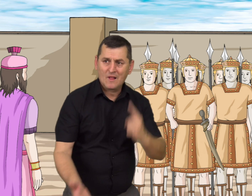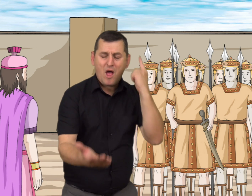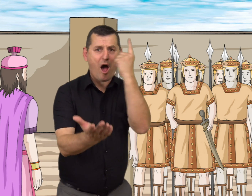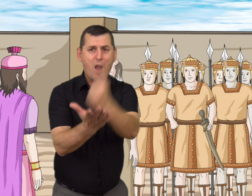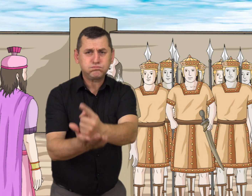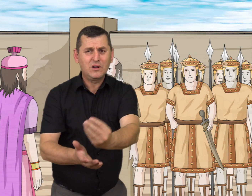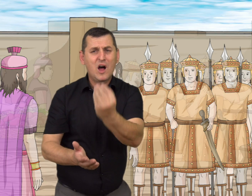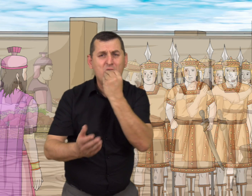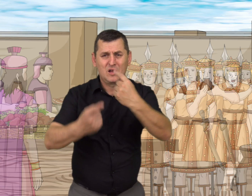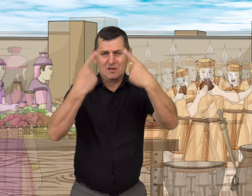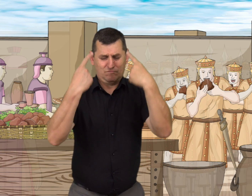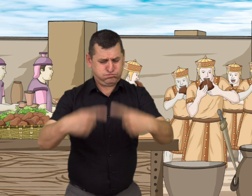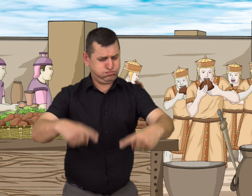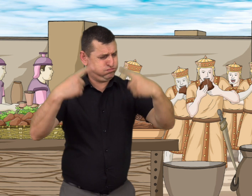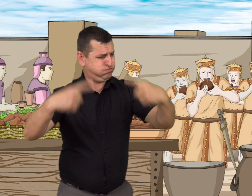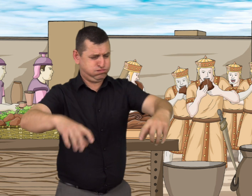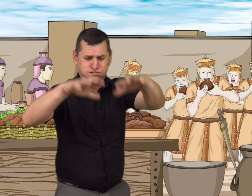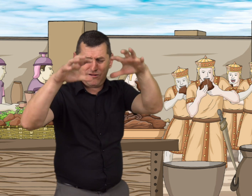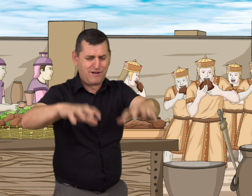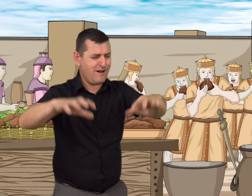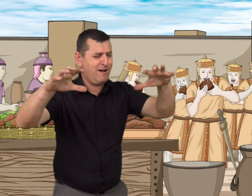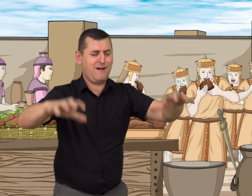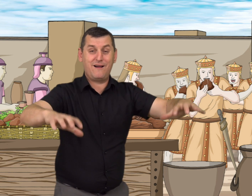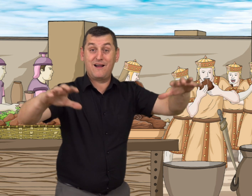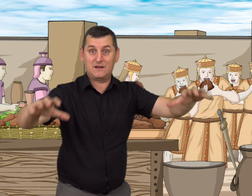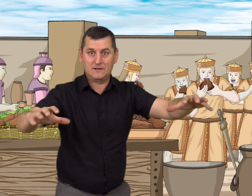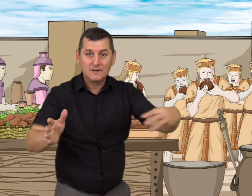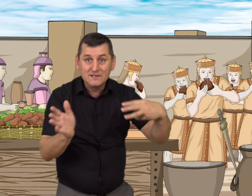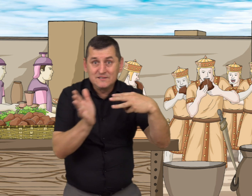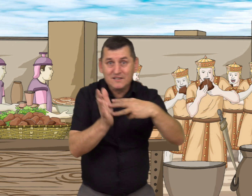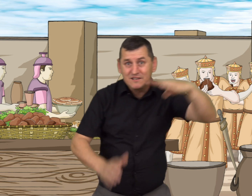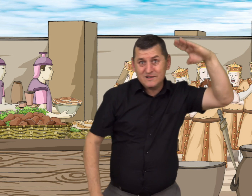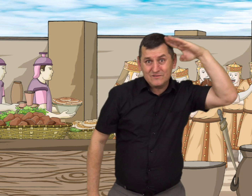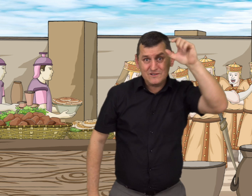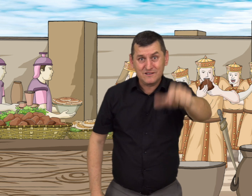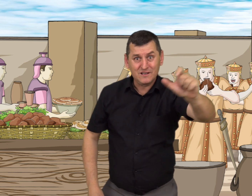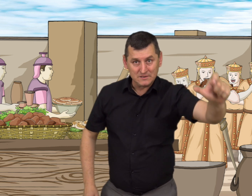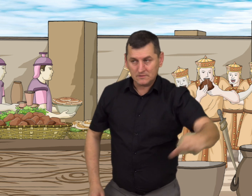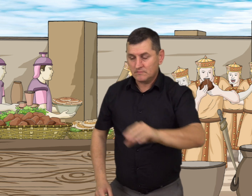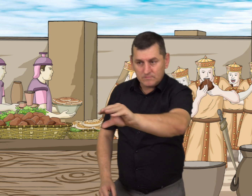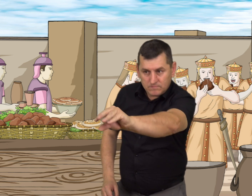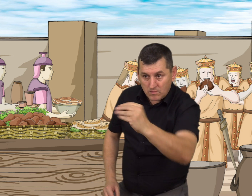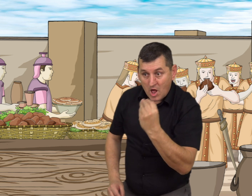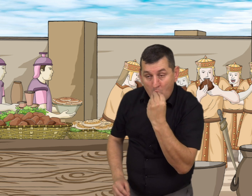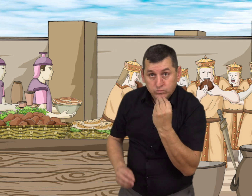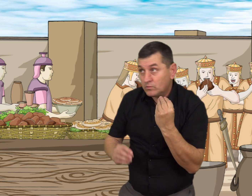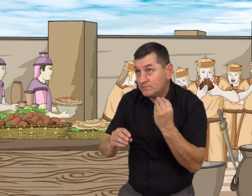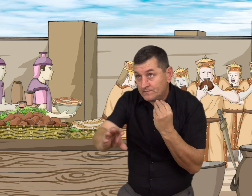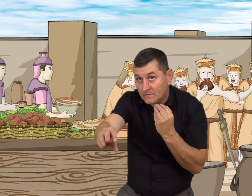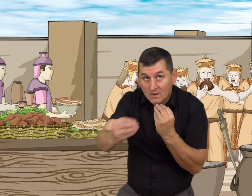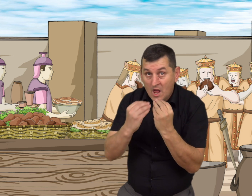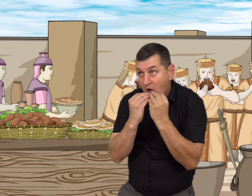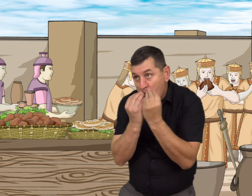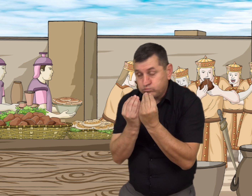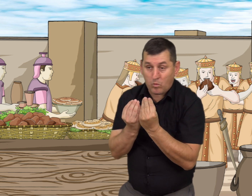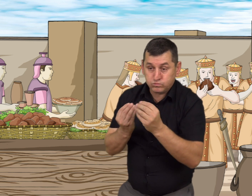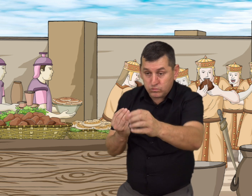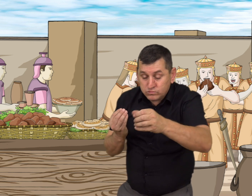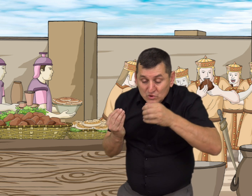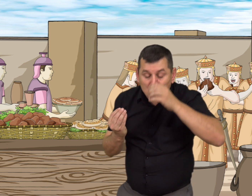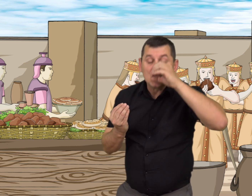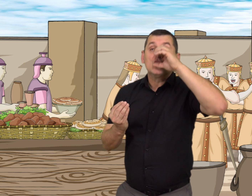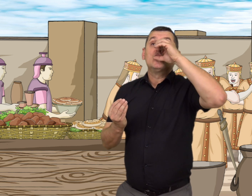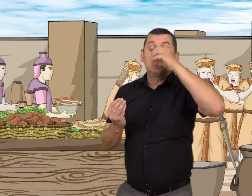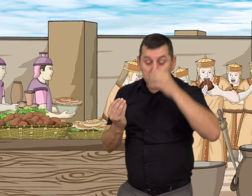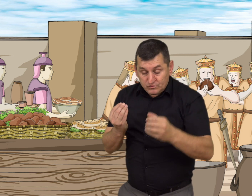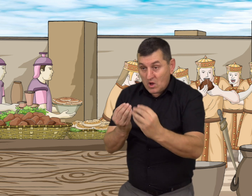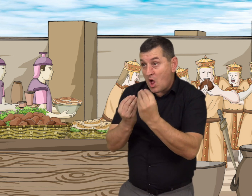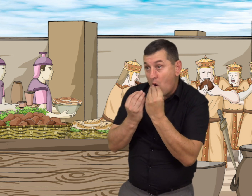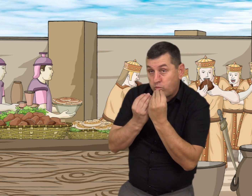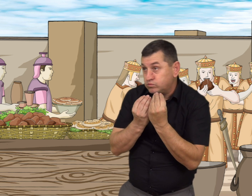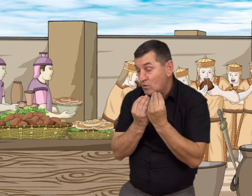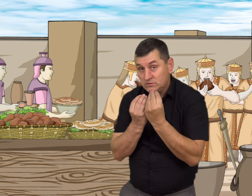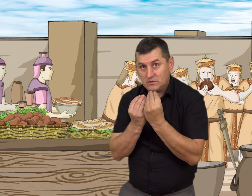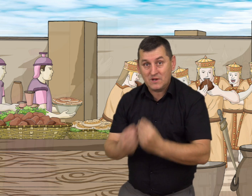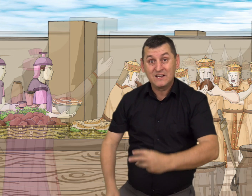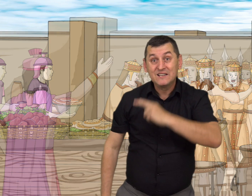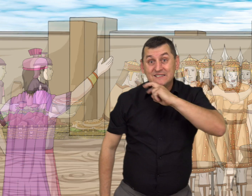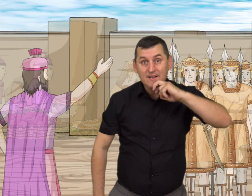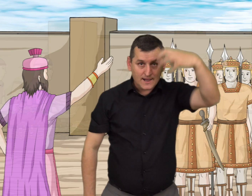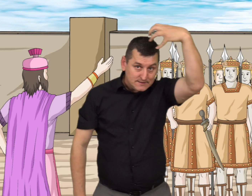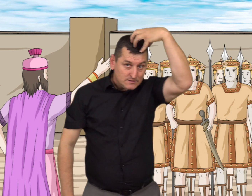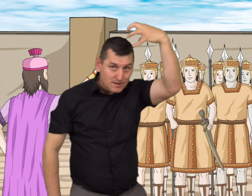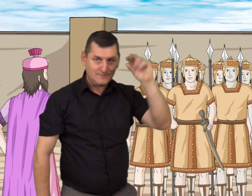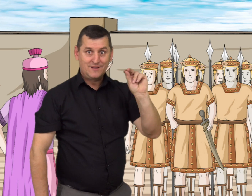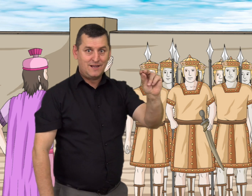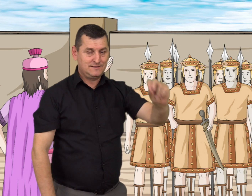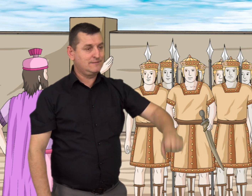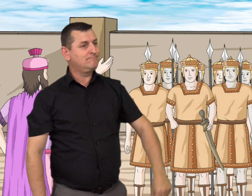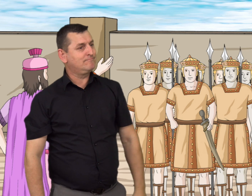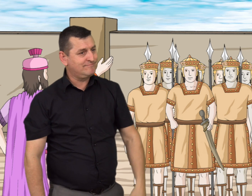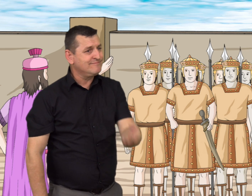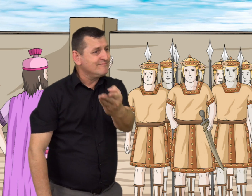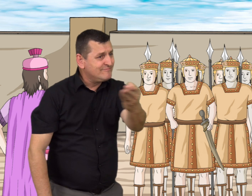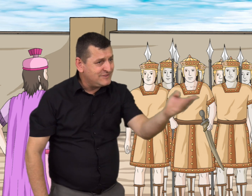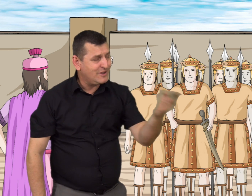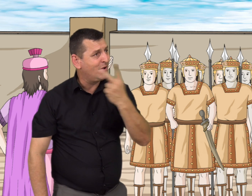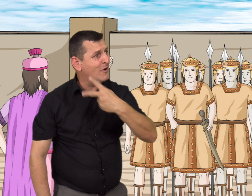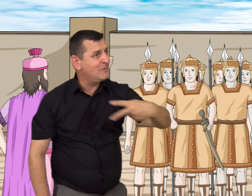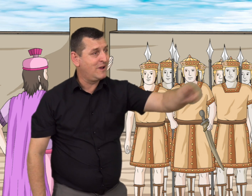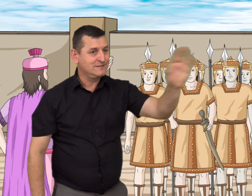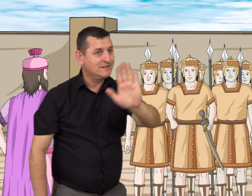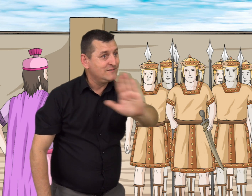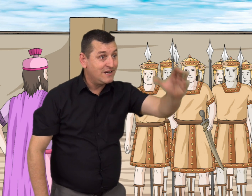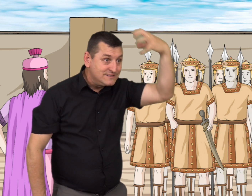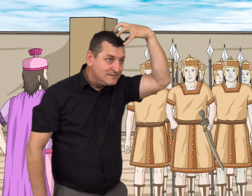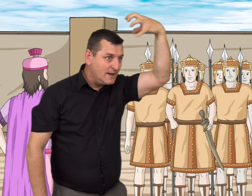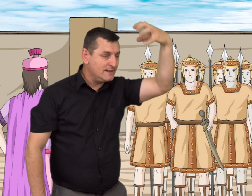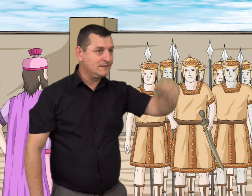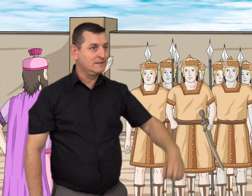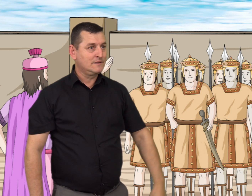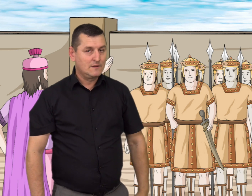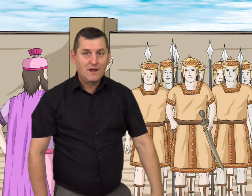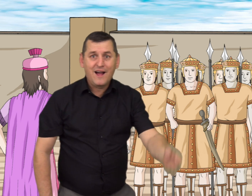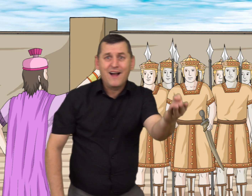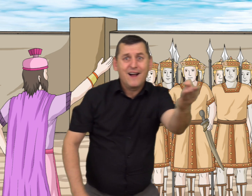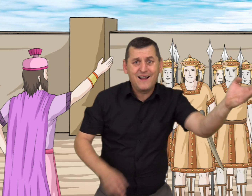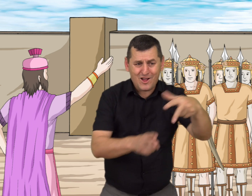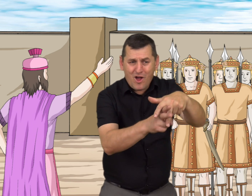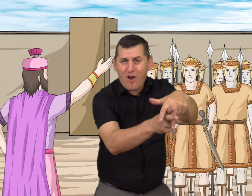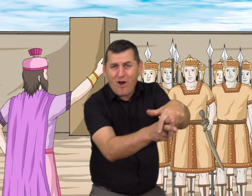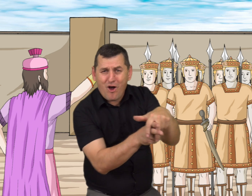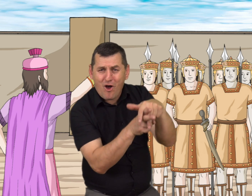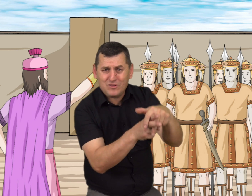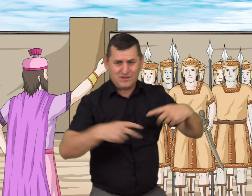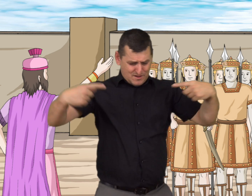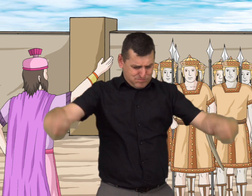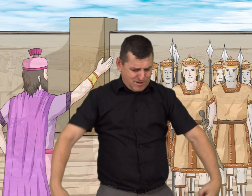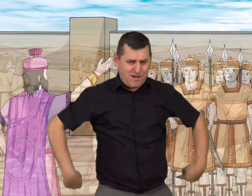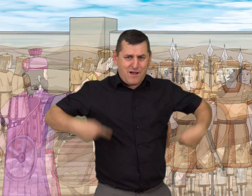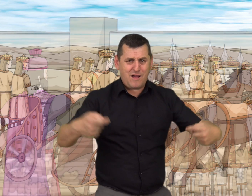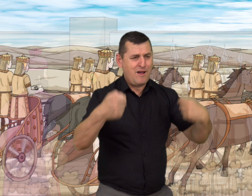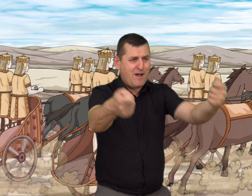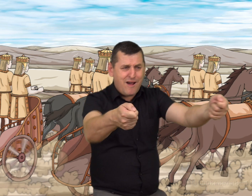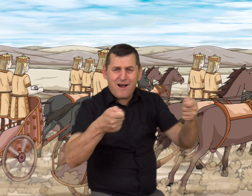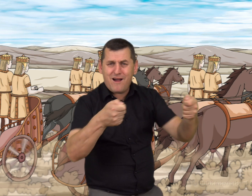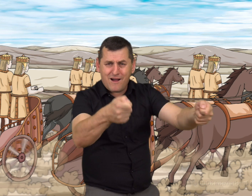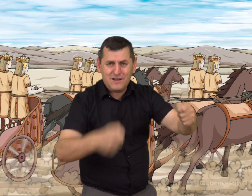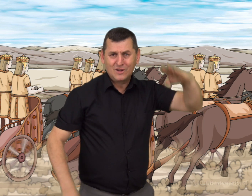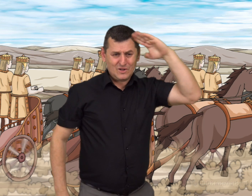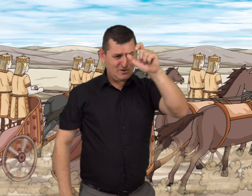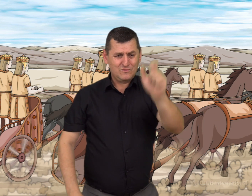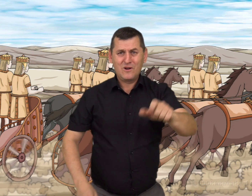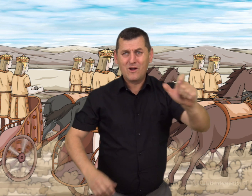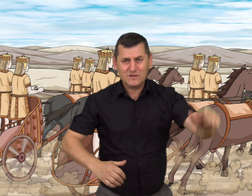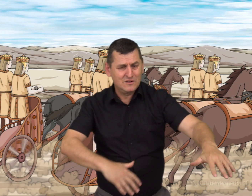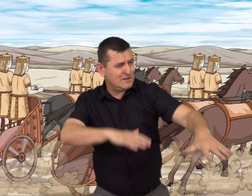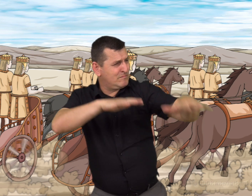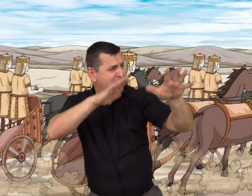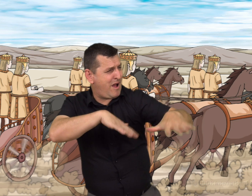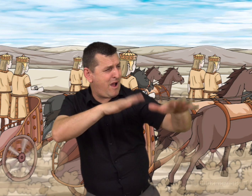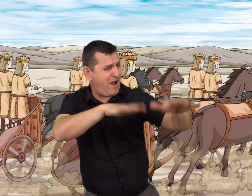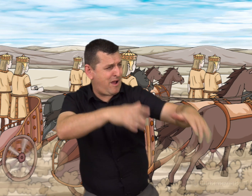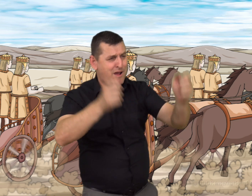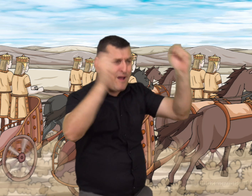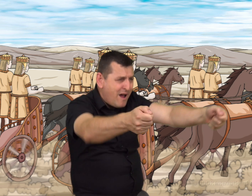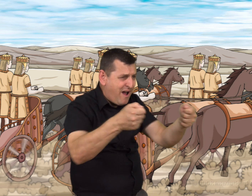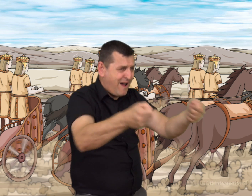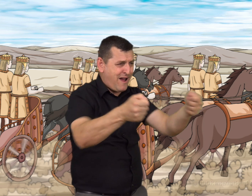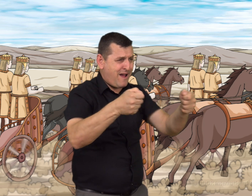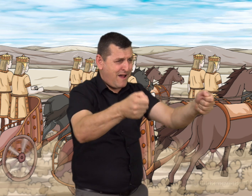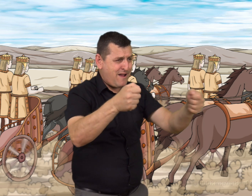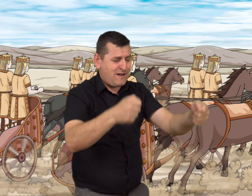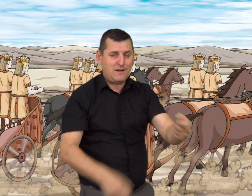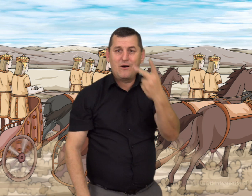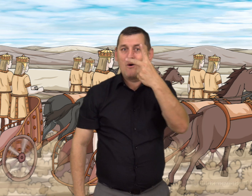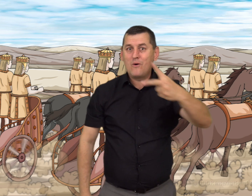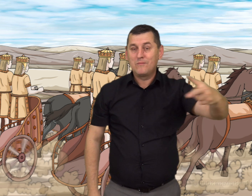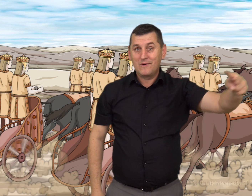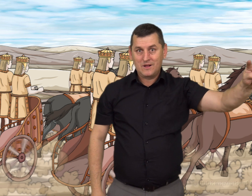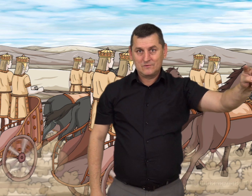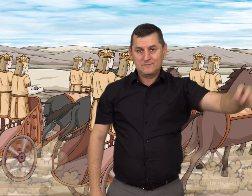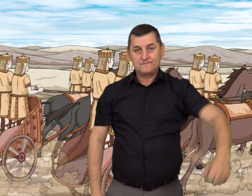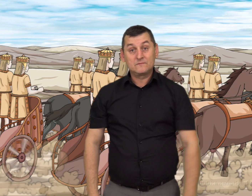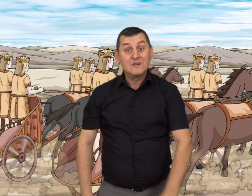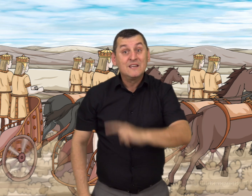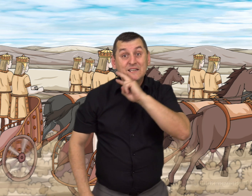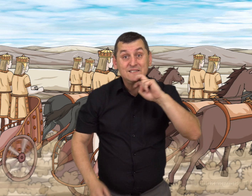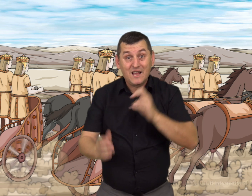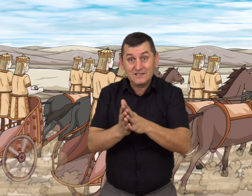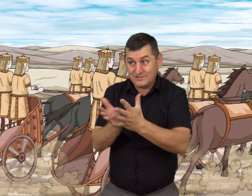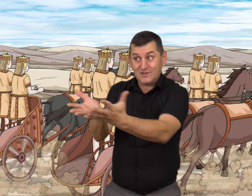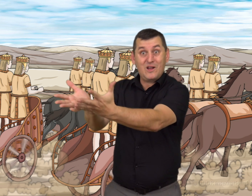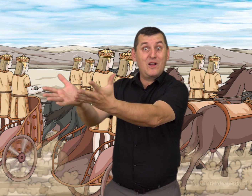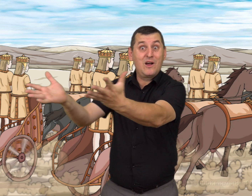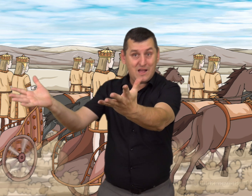So the king prepared a great feast for them, and after they had finished eating and drinking, he sent them away, and they returned to their master.